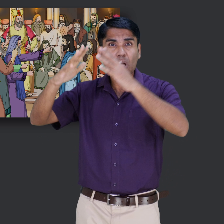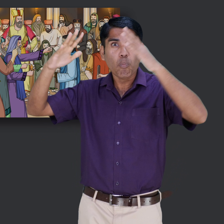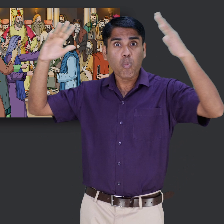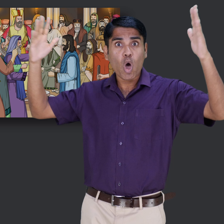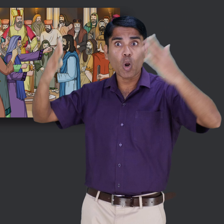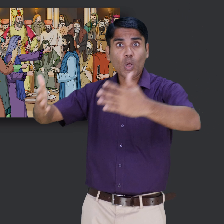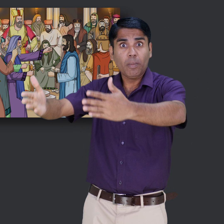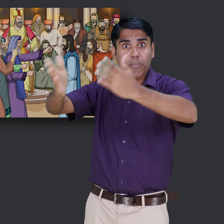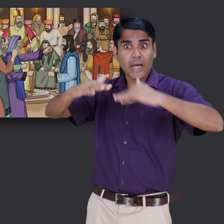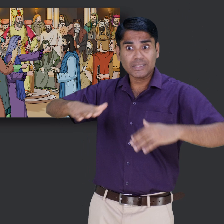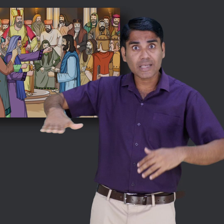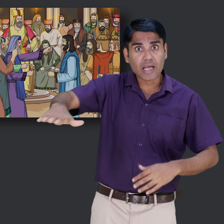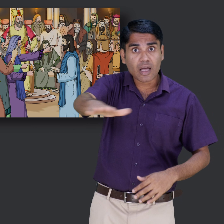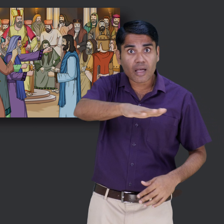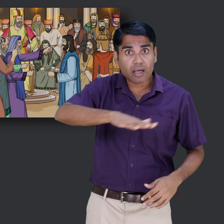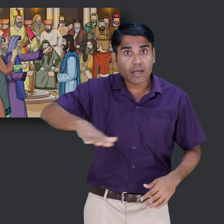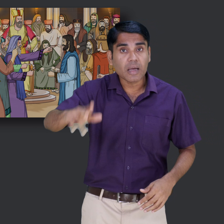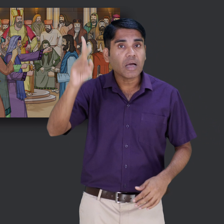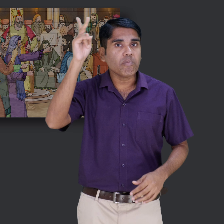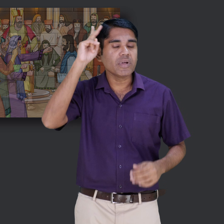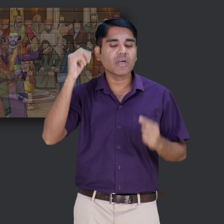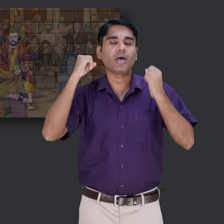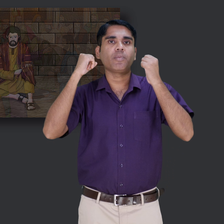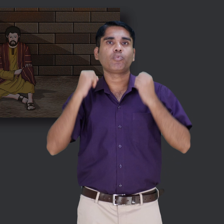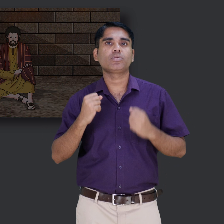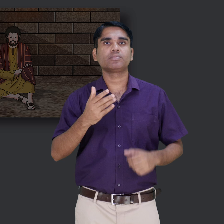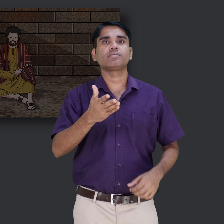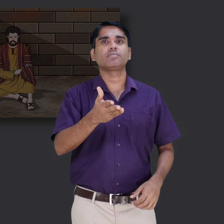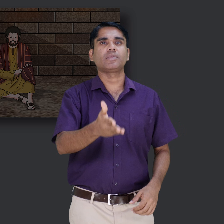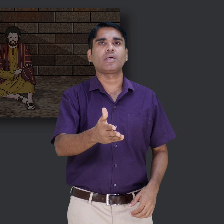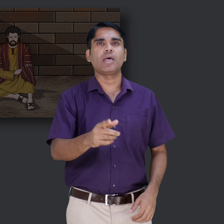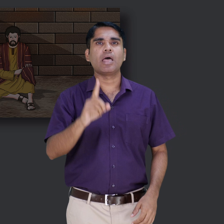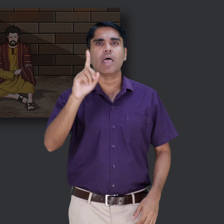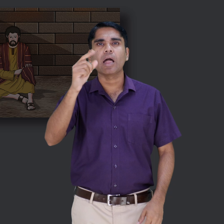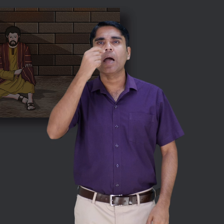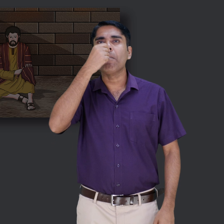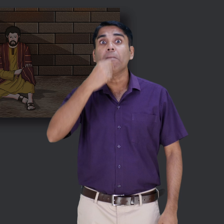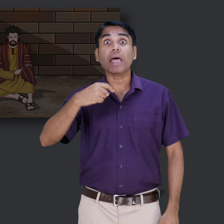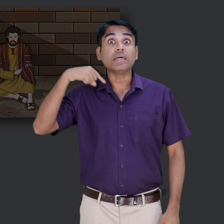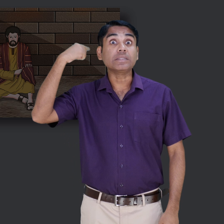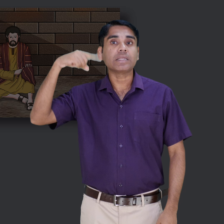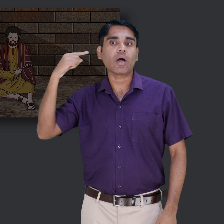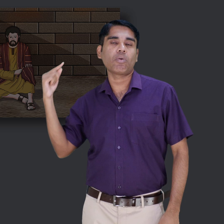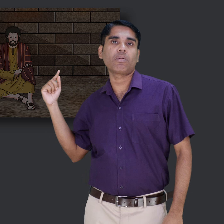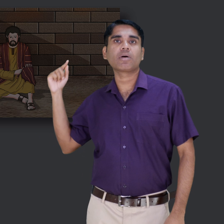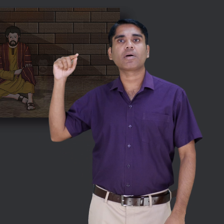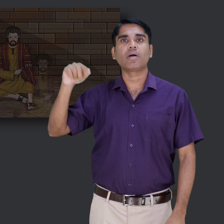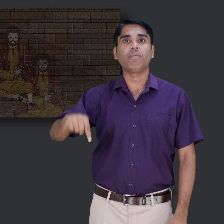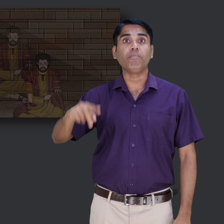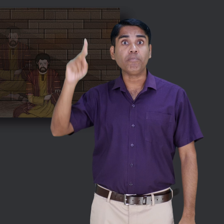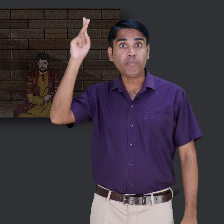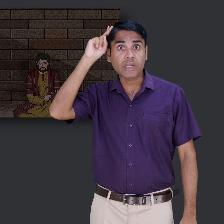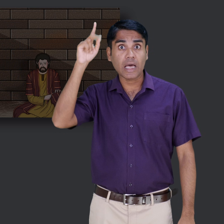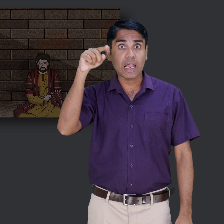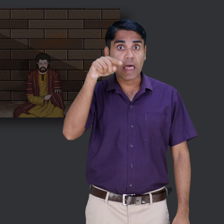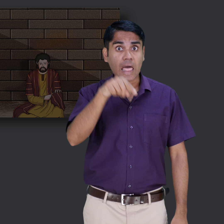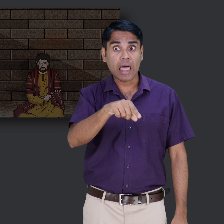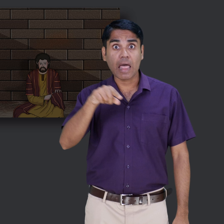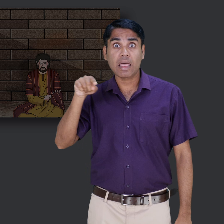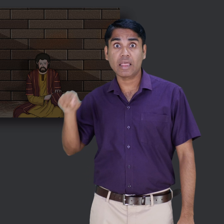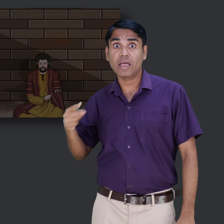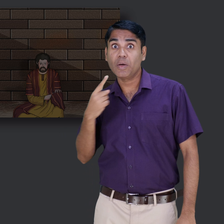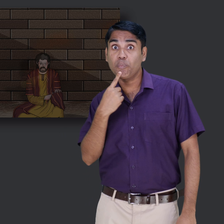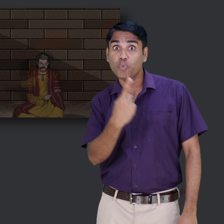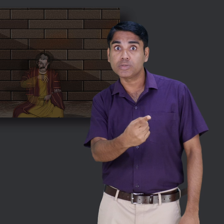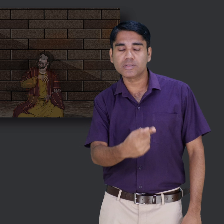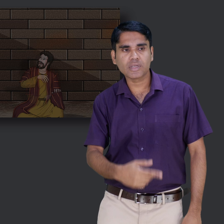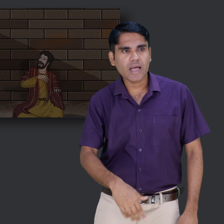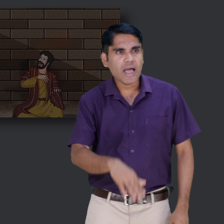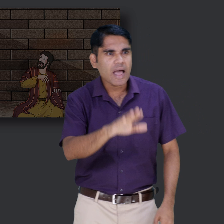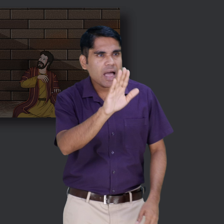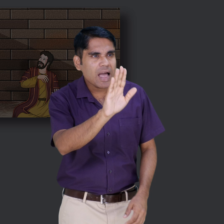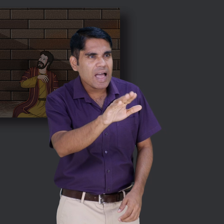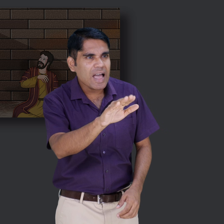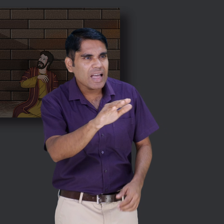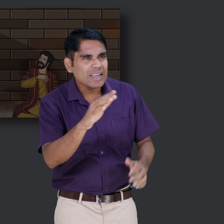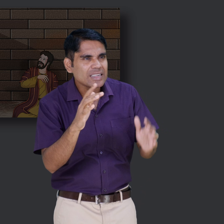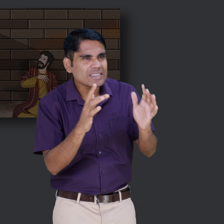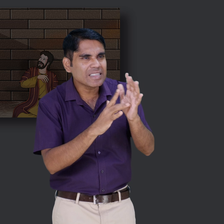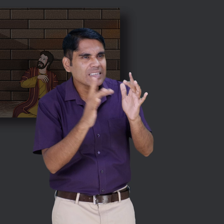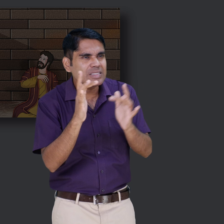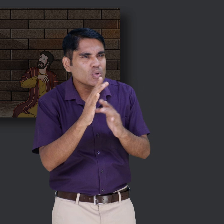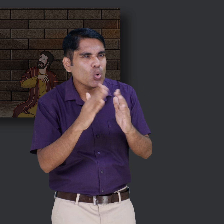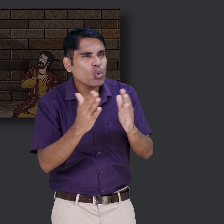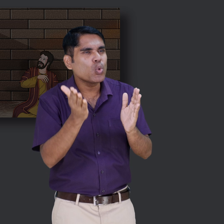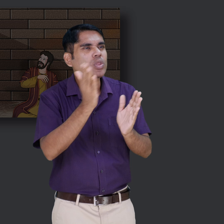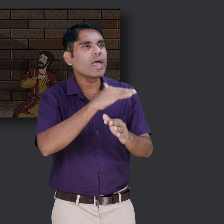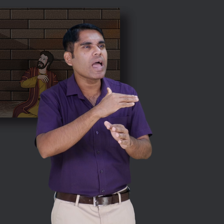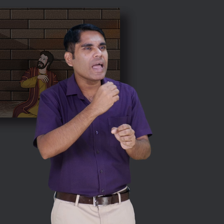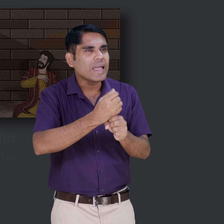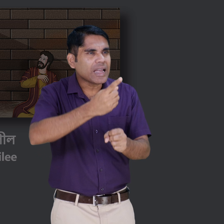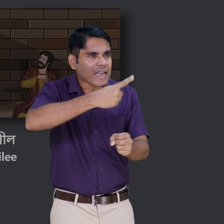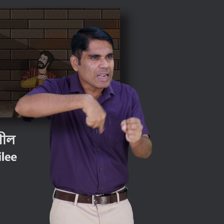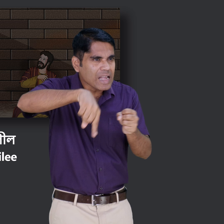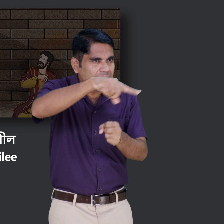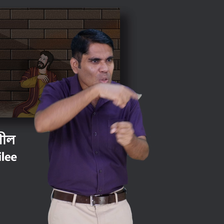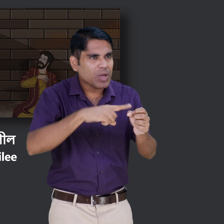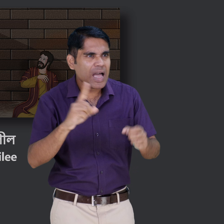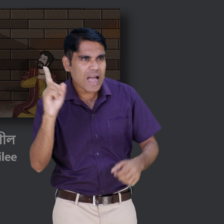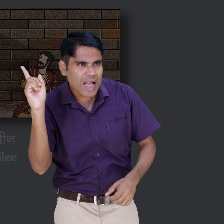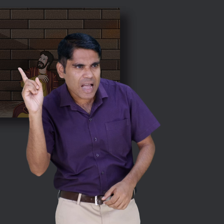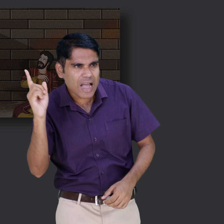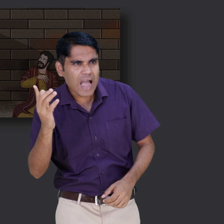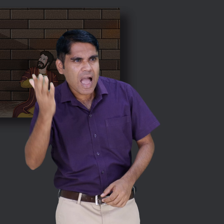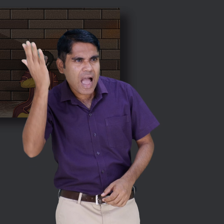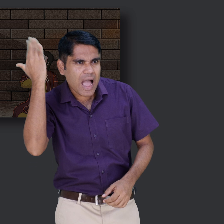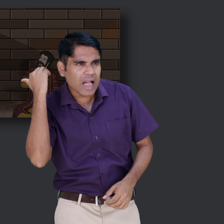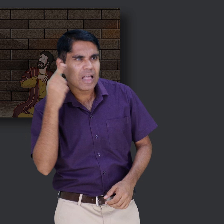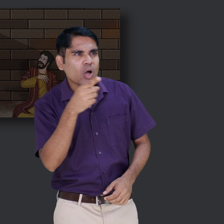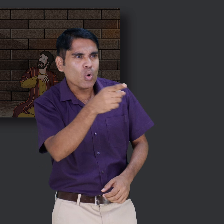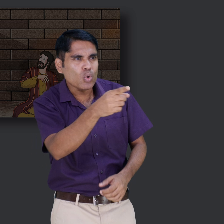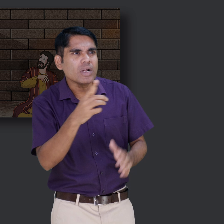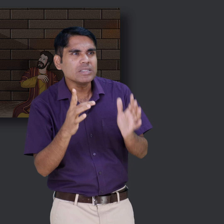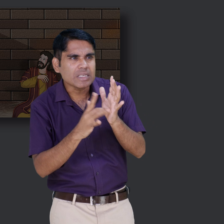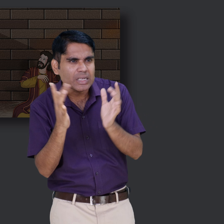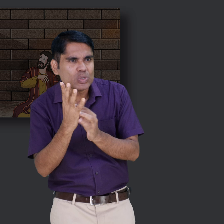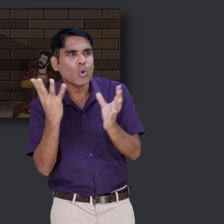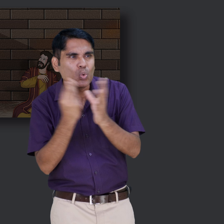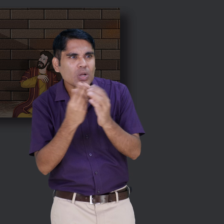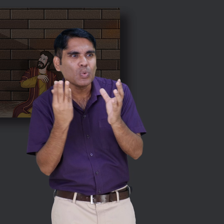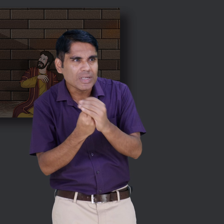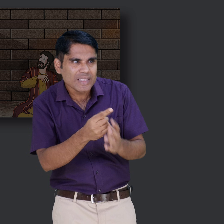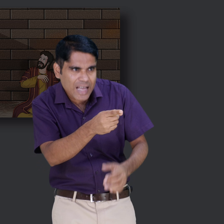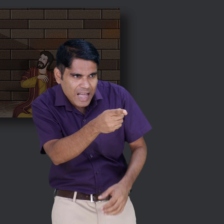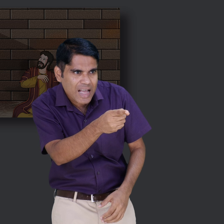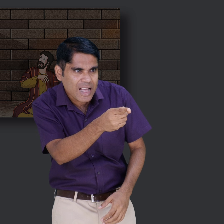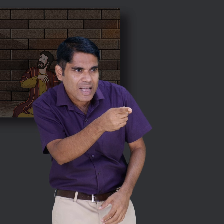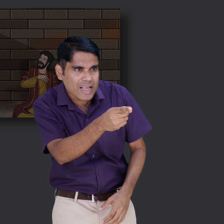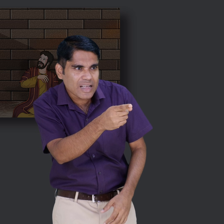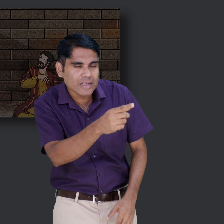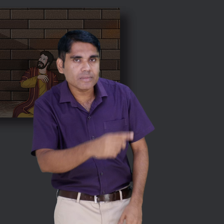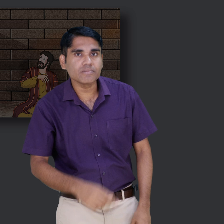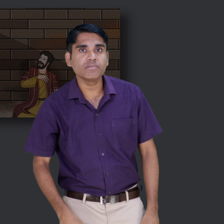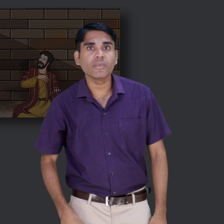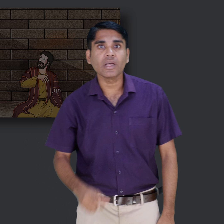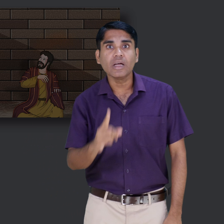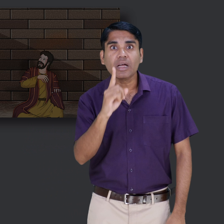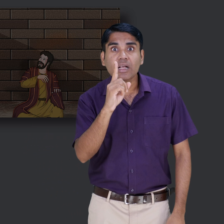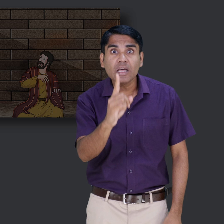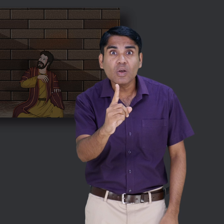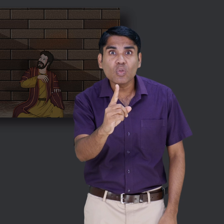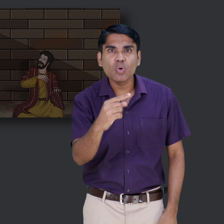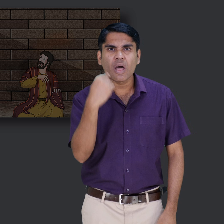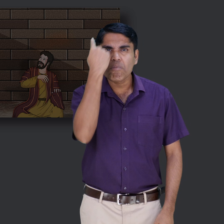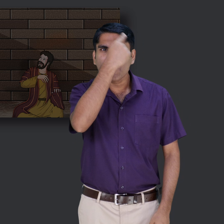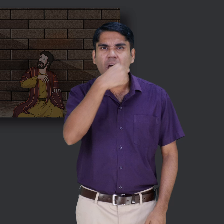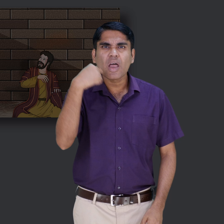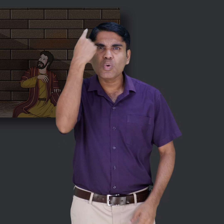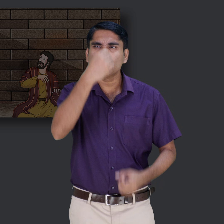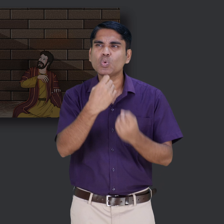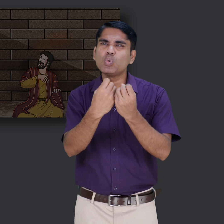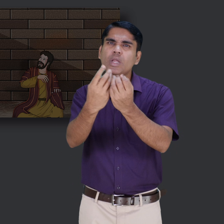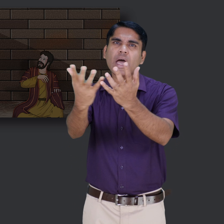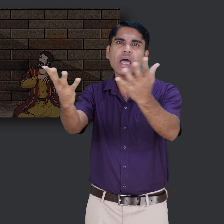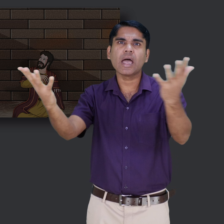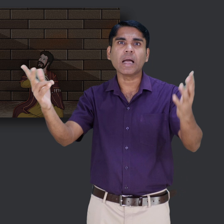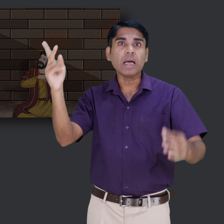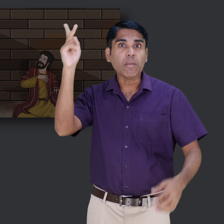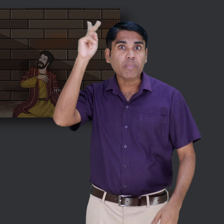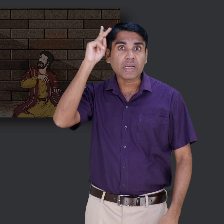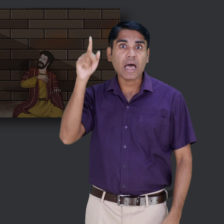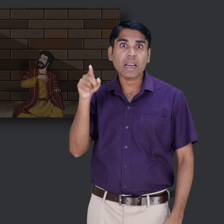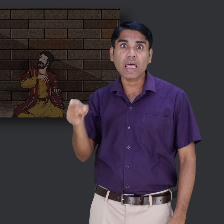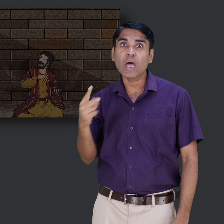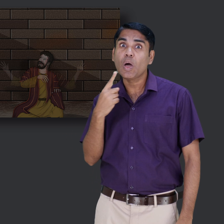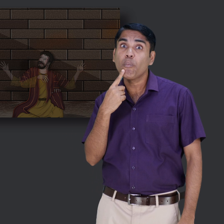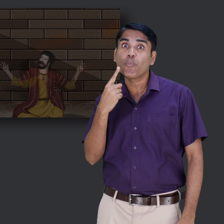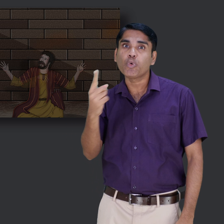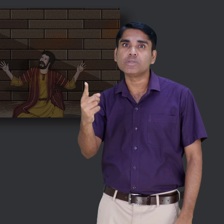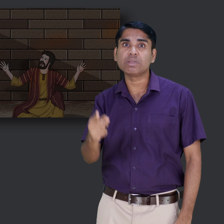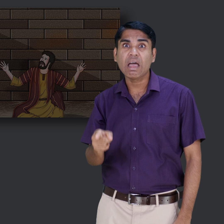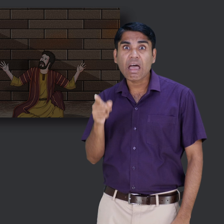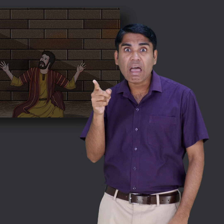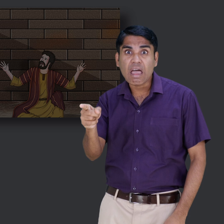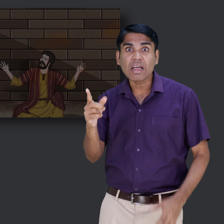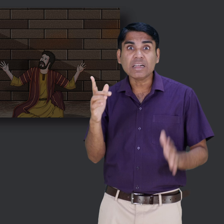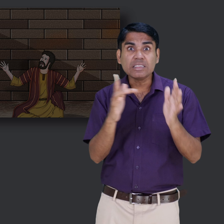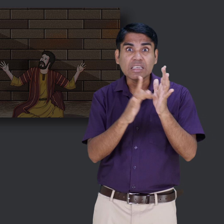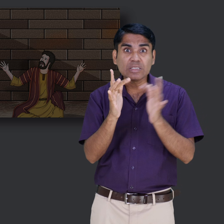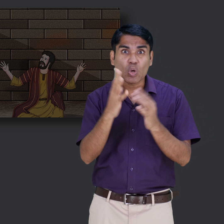Meanwhile, Peter was sitting out in the courtyard, and a servant girl came up to him. “You also were with Jesus the Galilean,” she said.